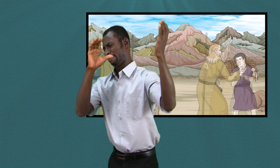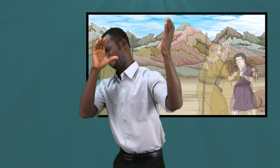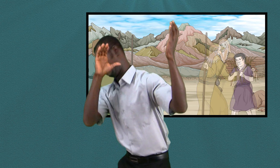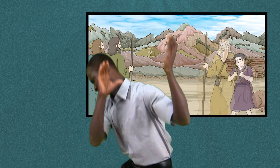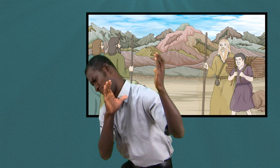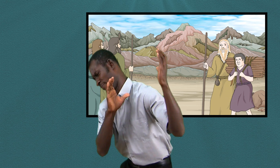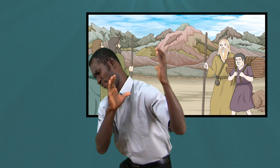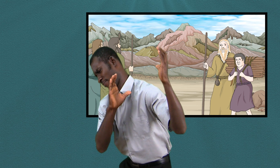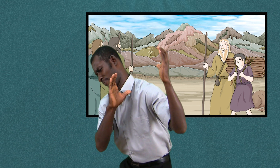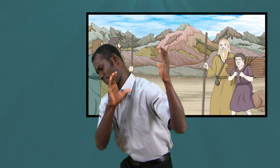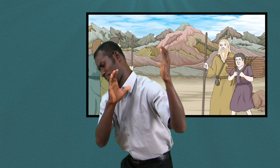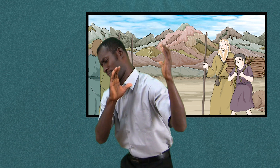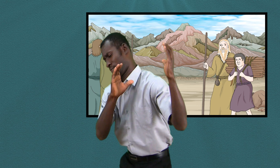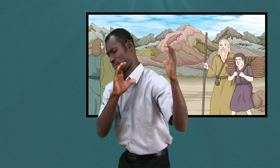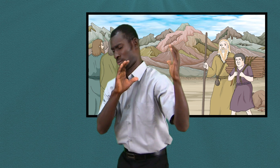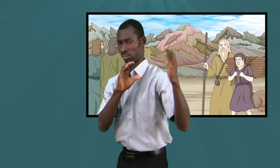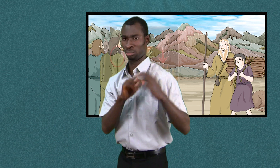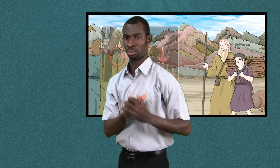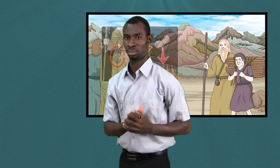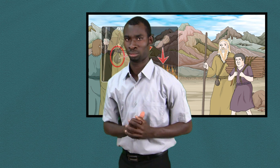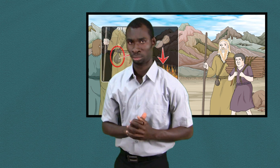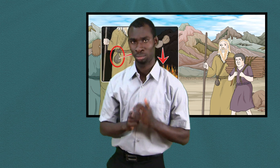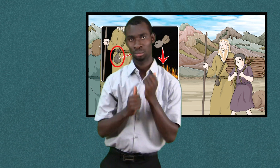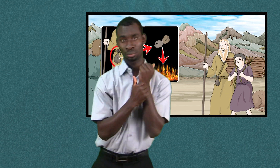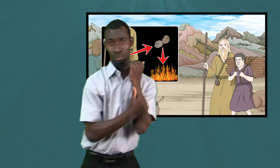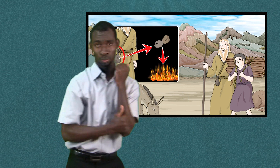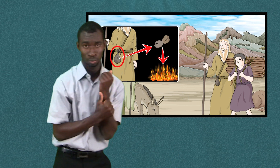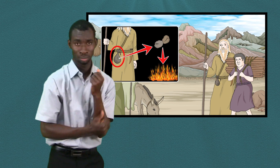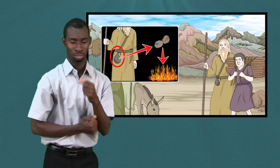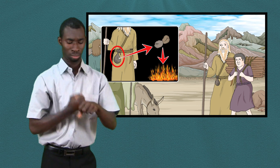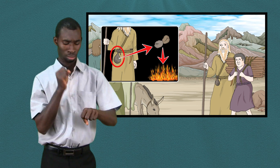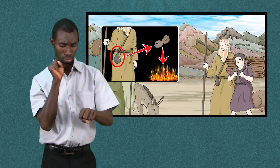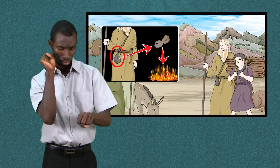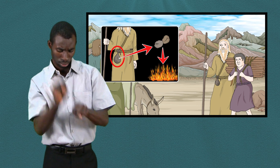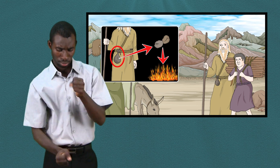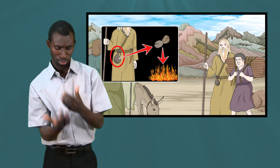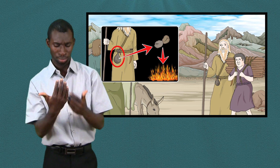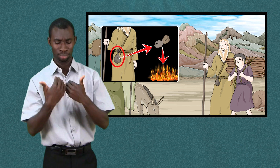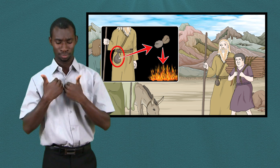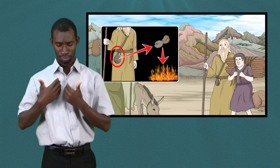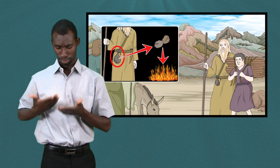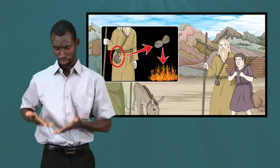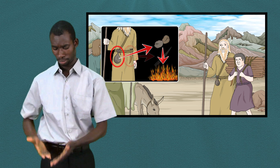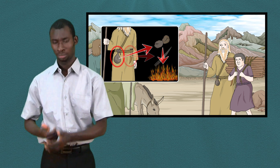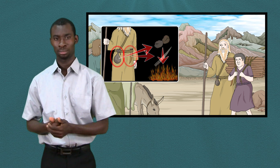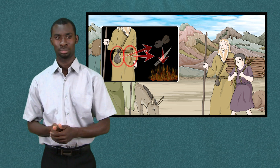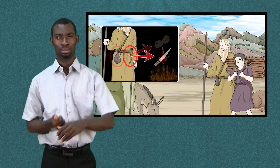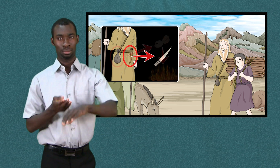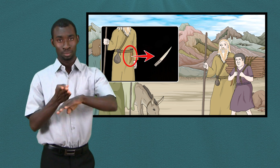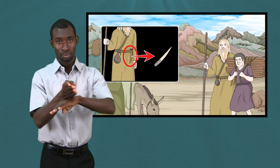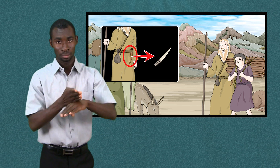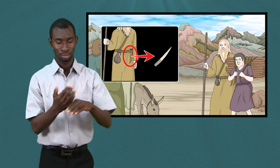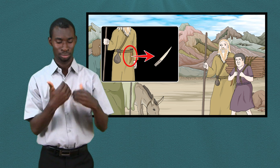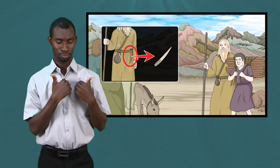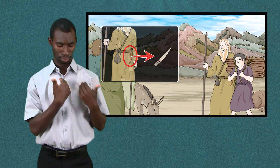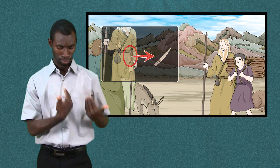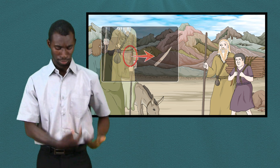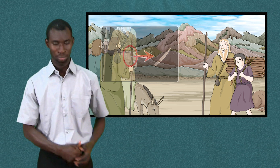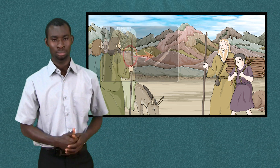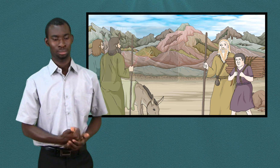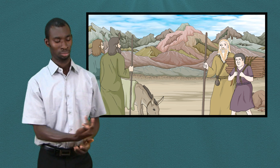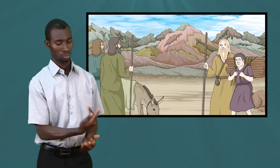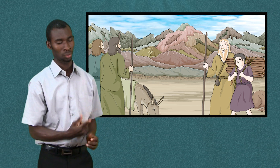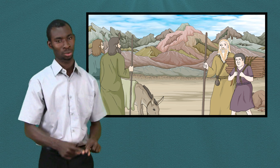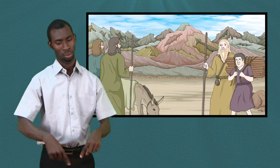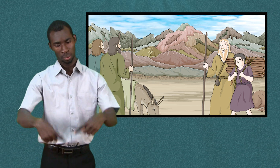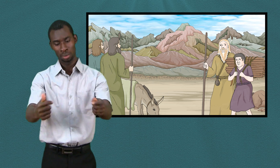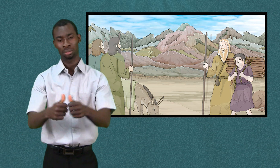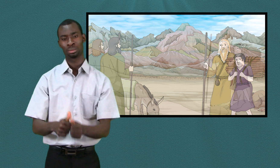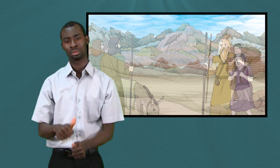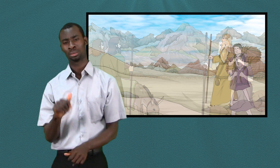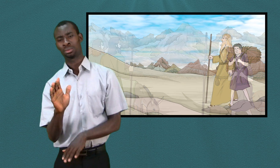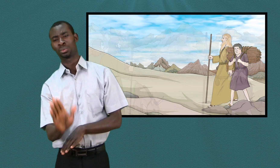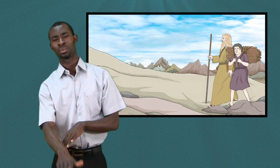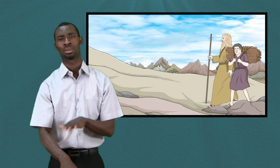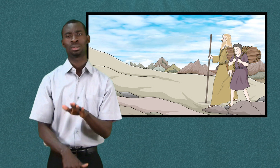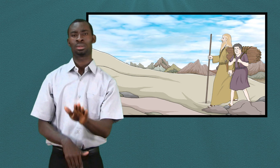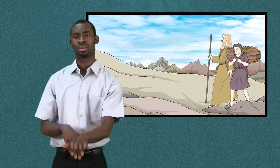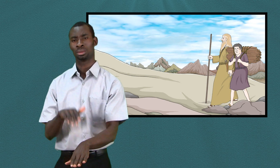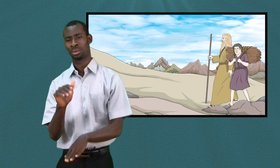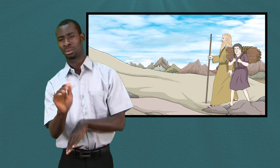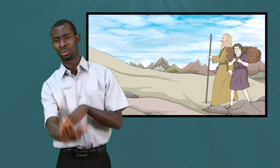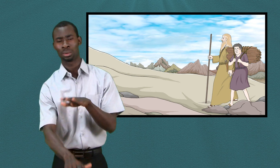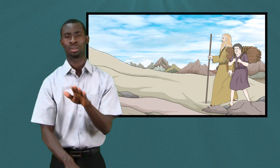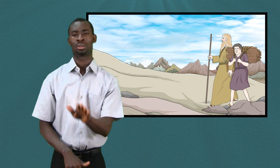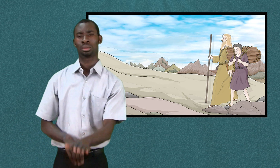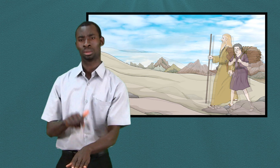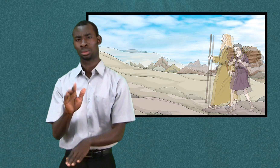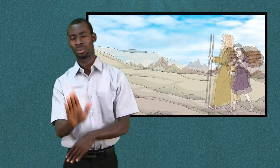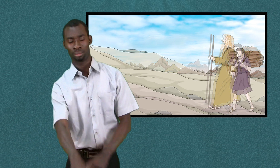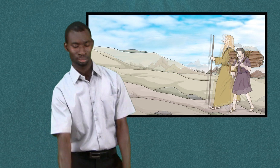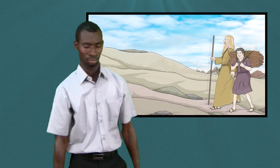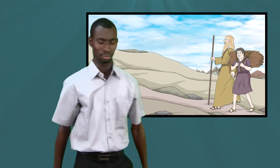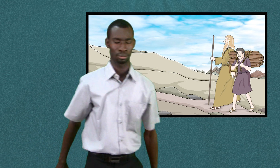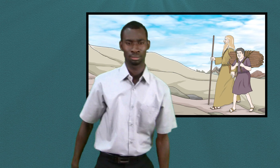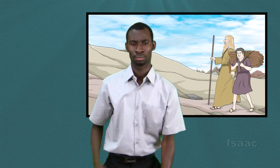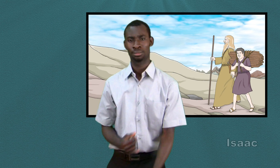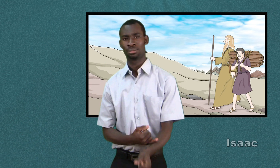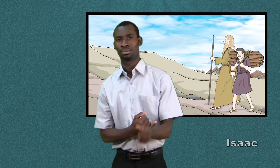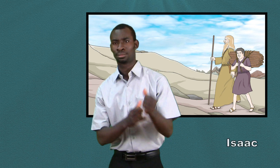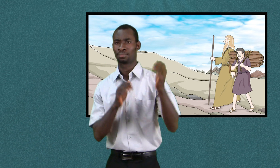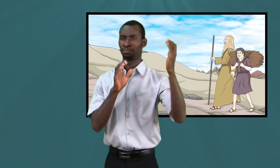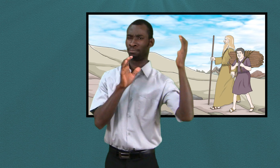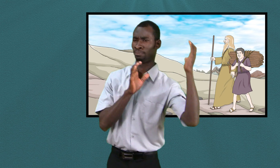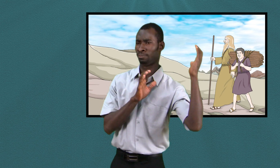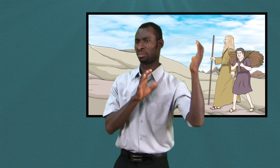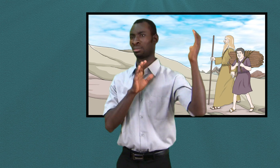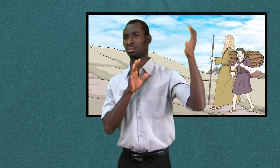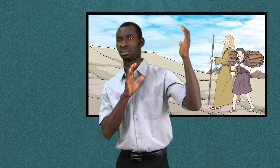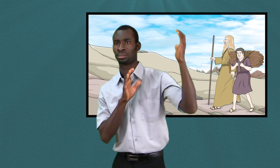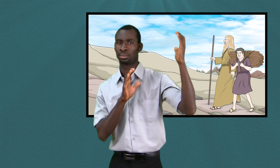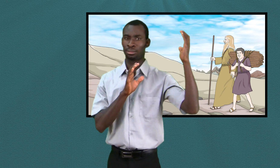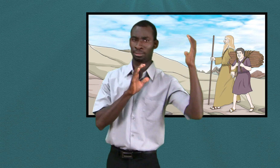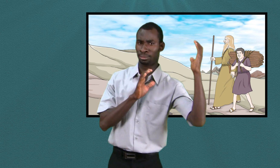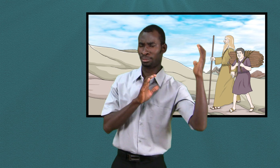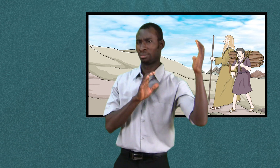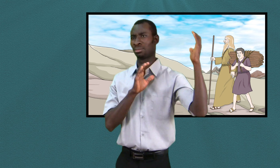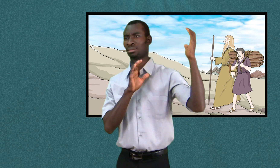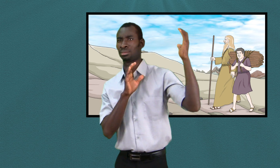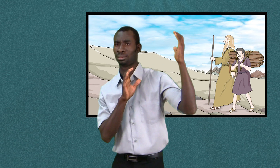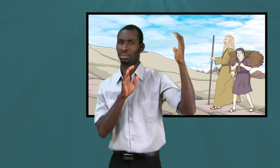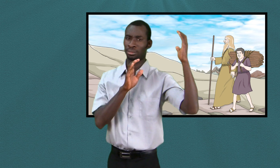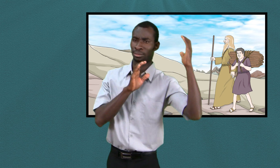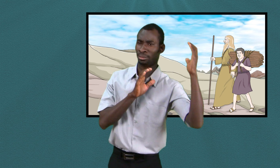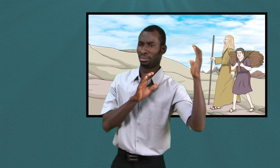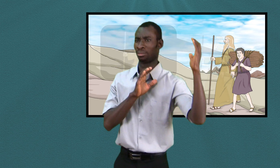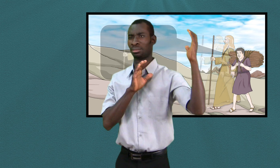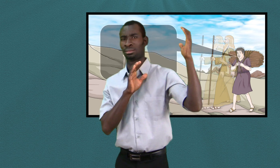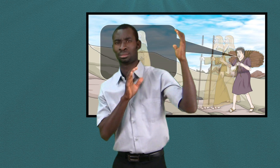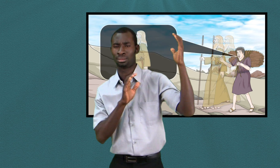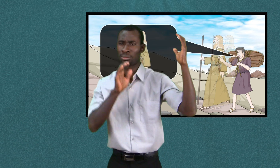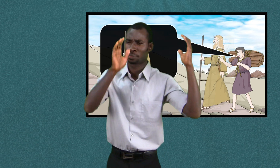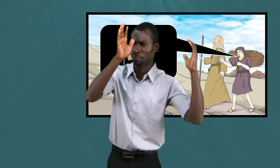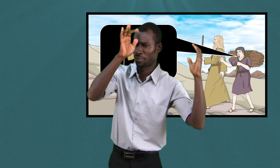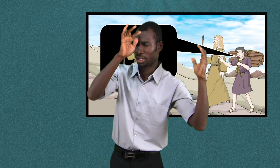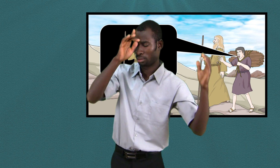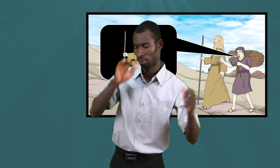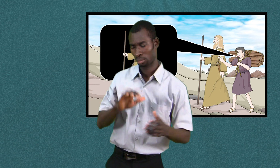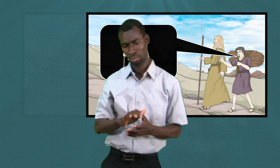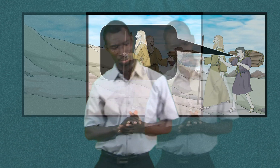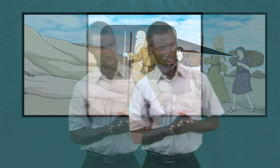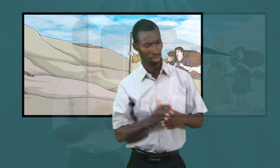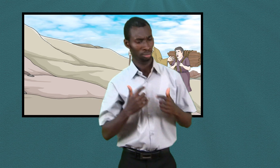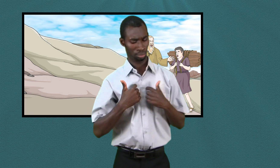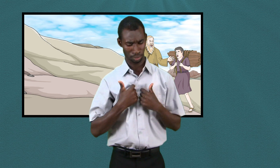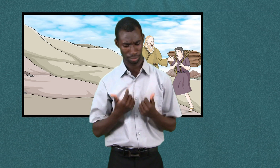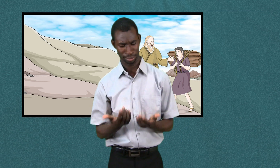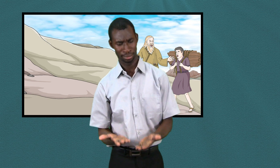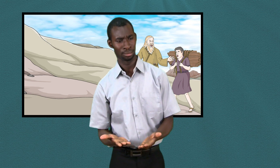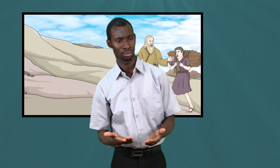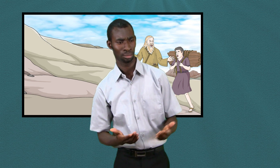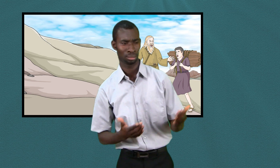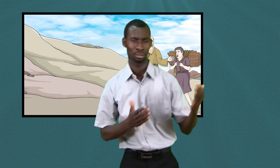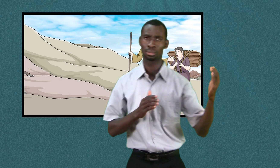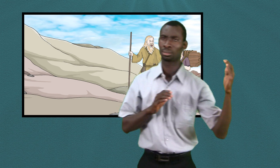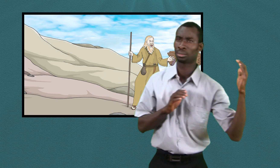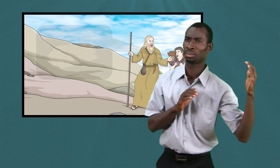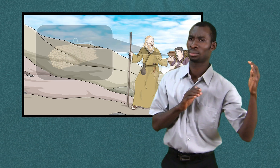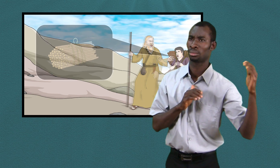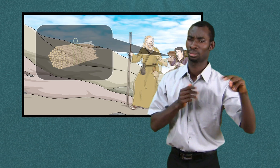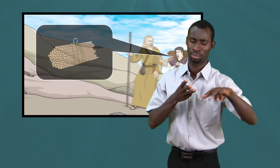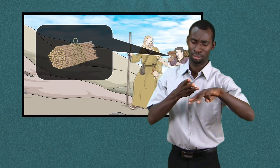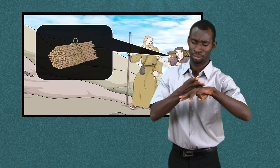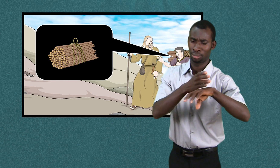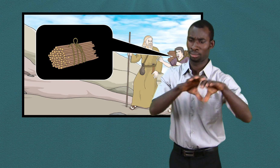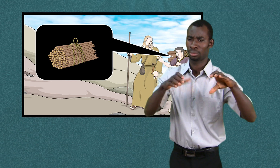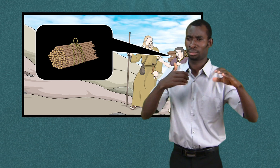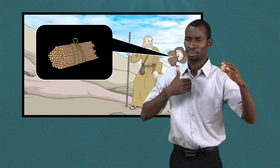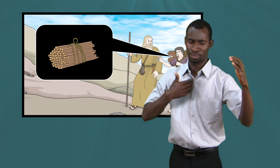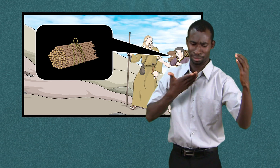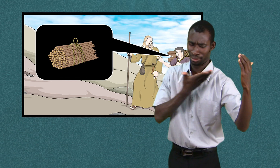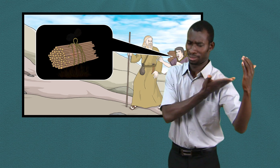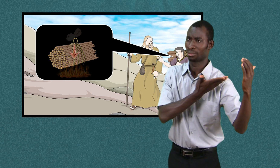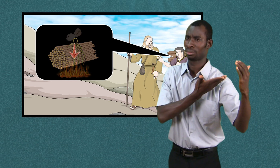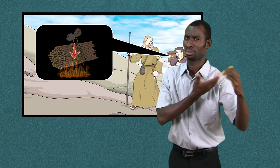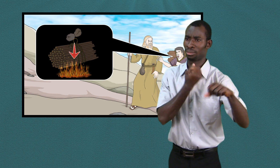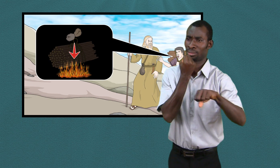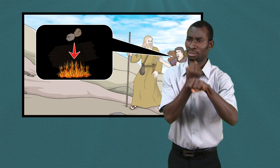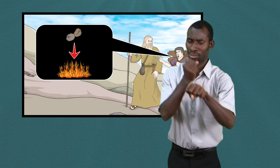He himself carried the fire and the sacrificial knife, and the two of them walked on together. Then Isaac said to his father Abraham, “My father!” “Here I am, my son,” he replied.